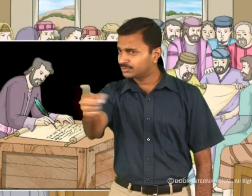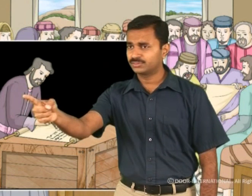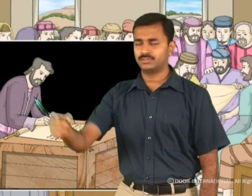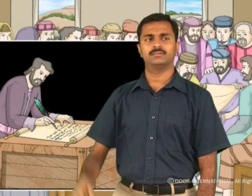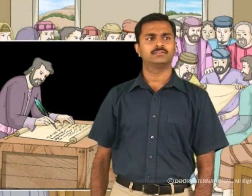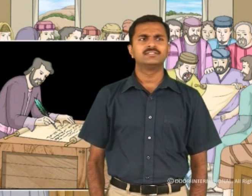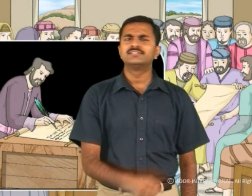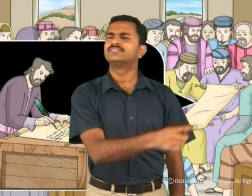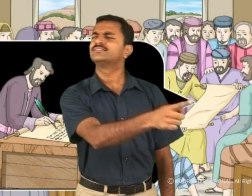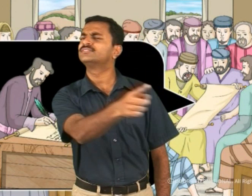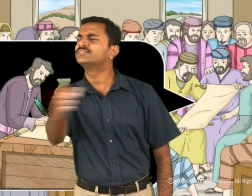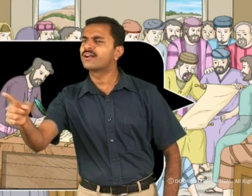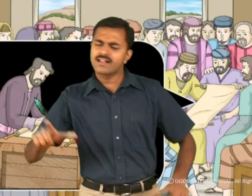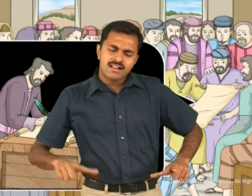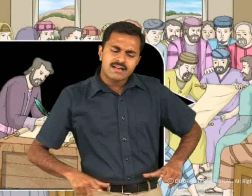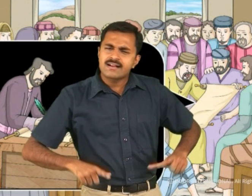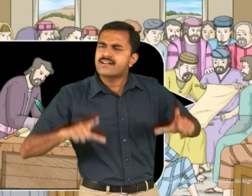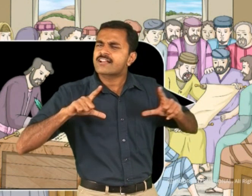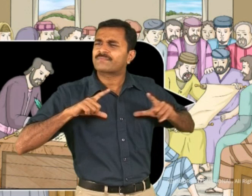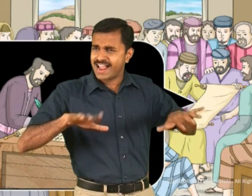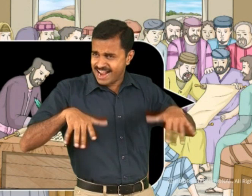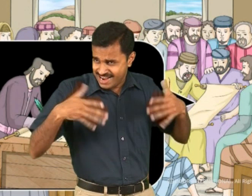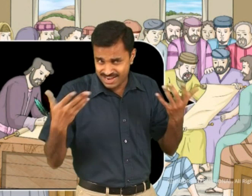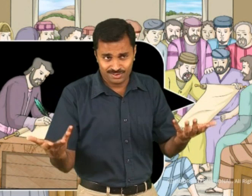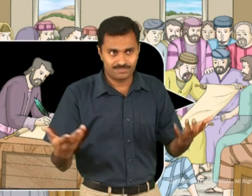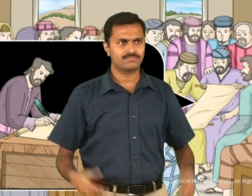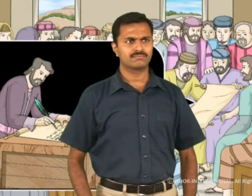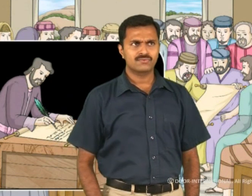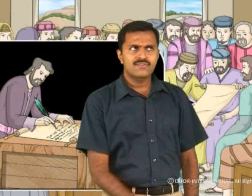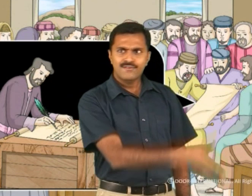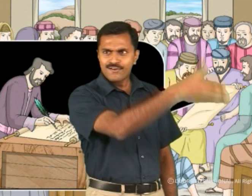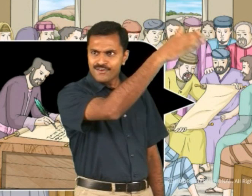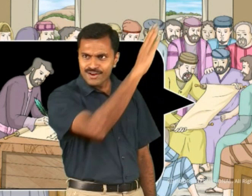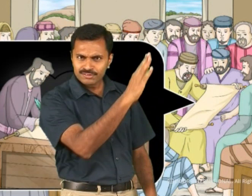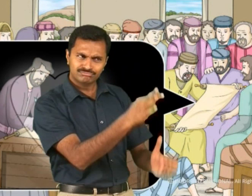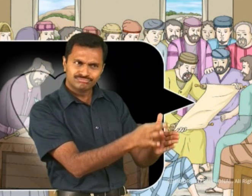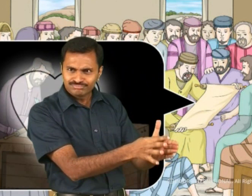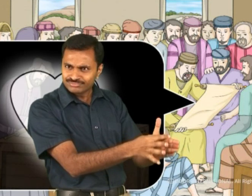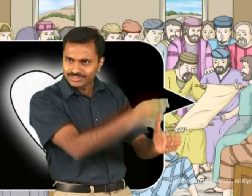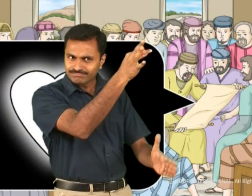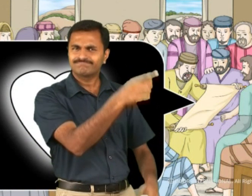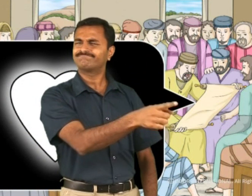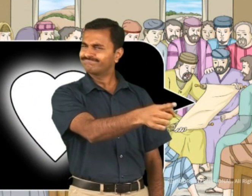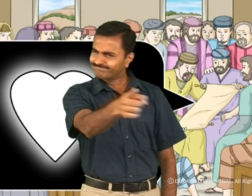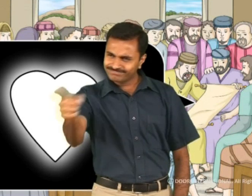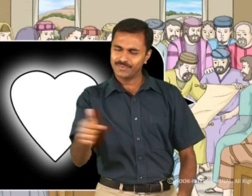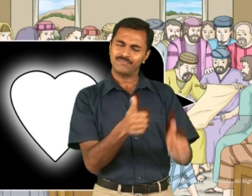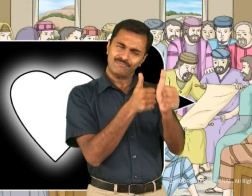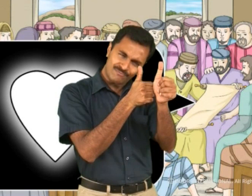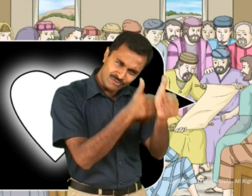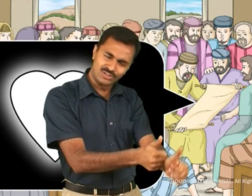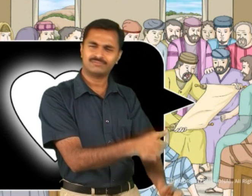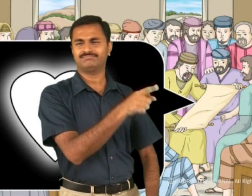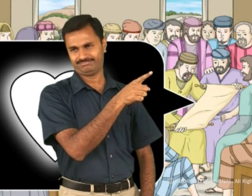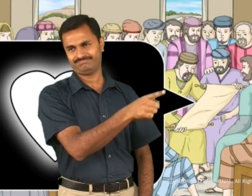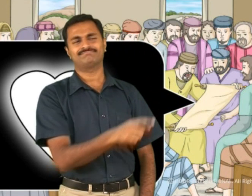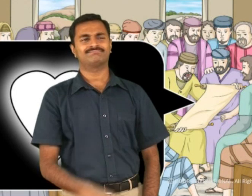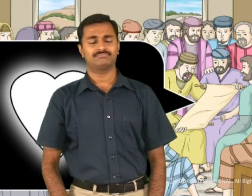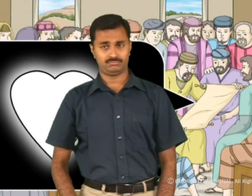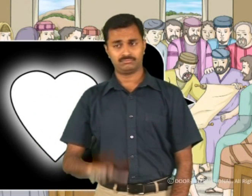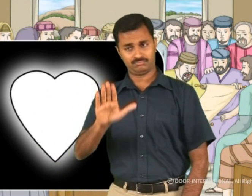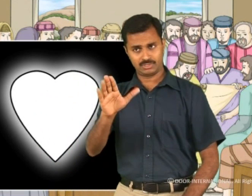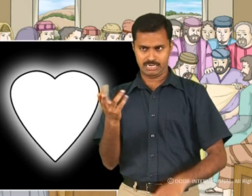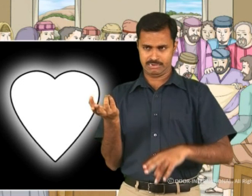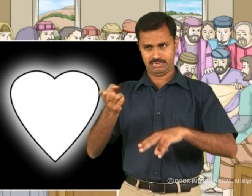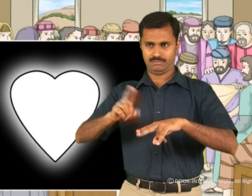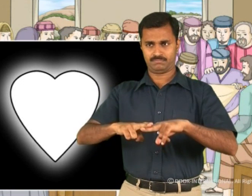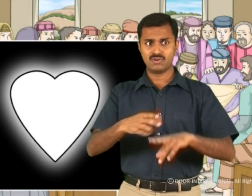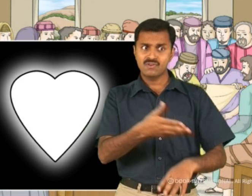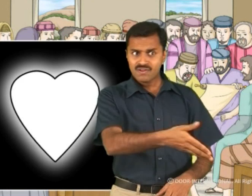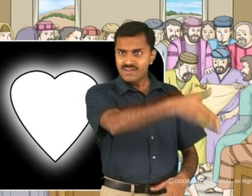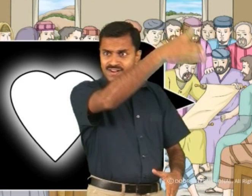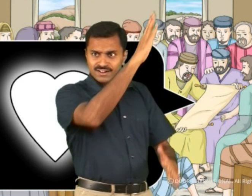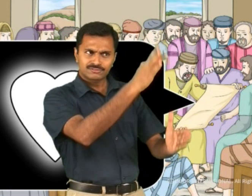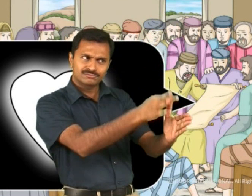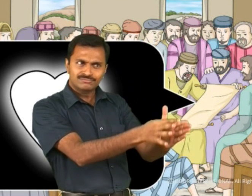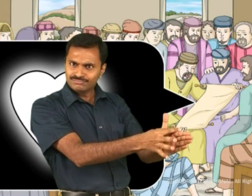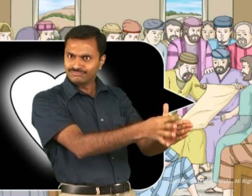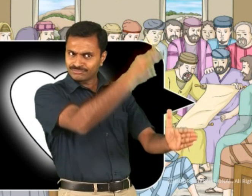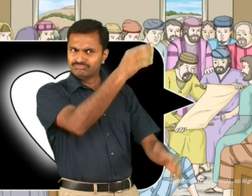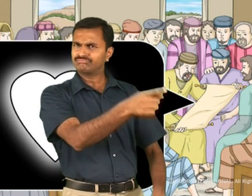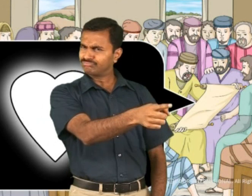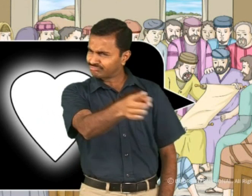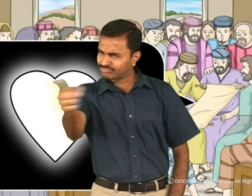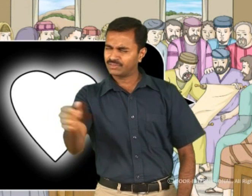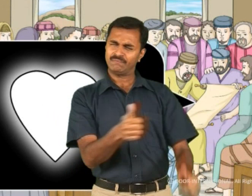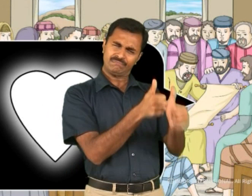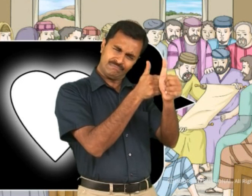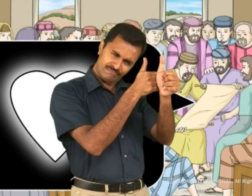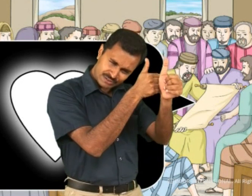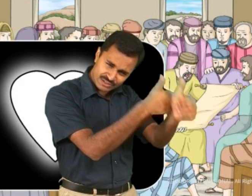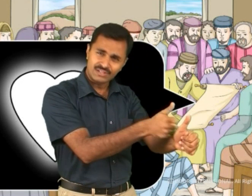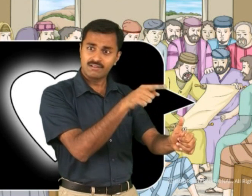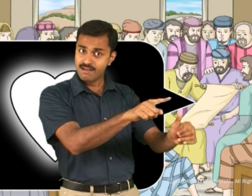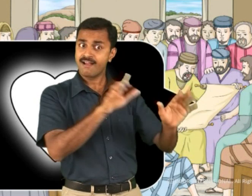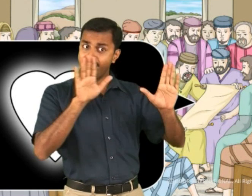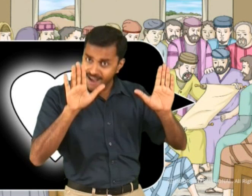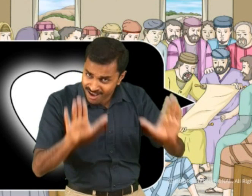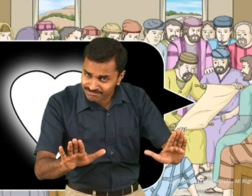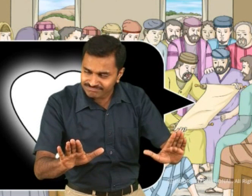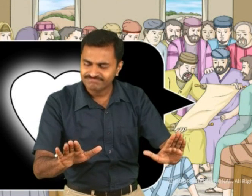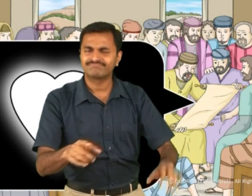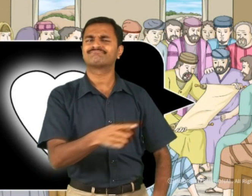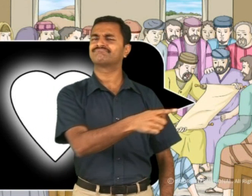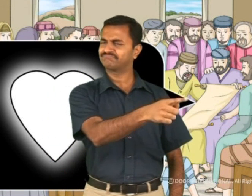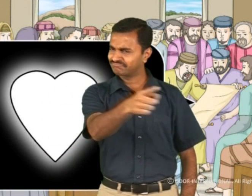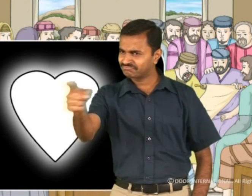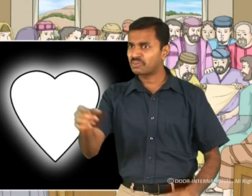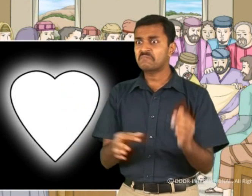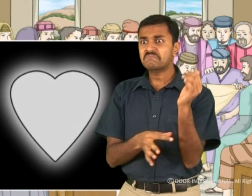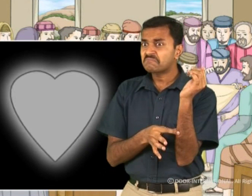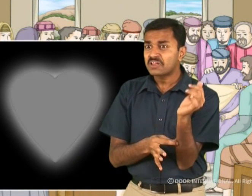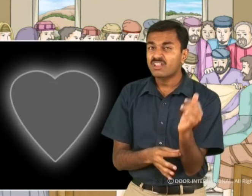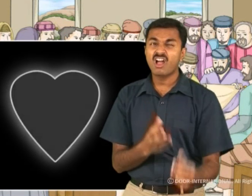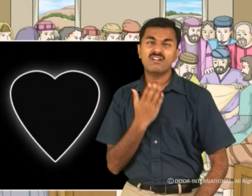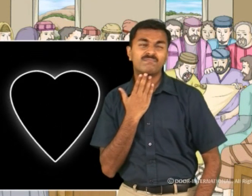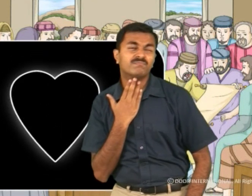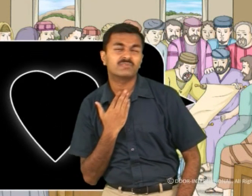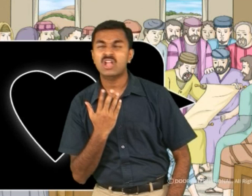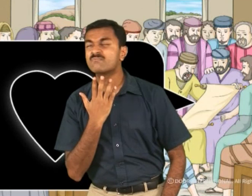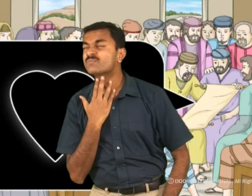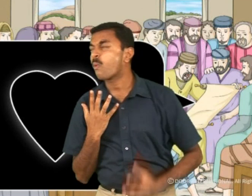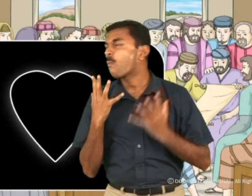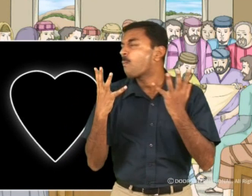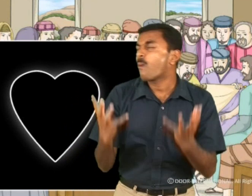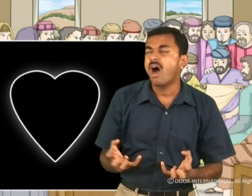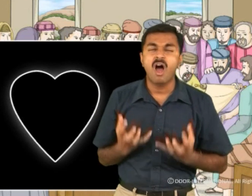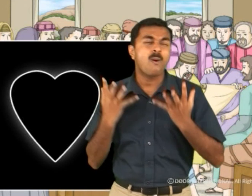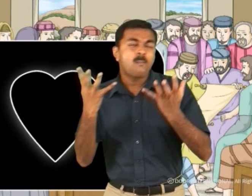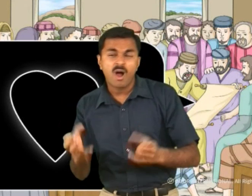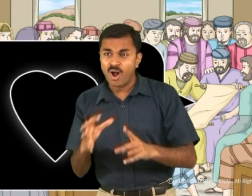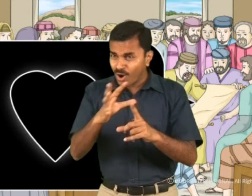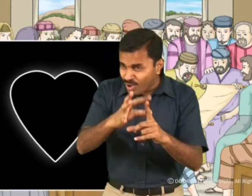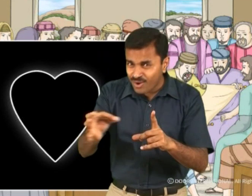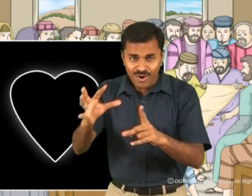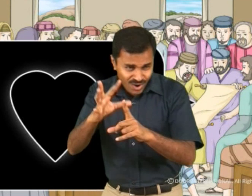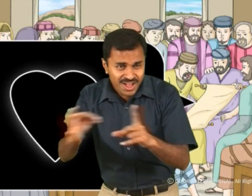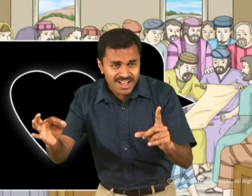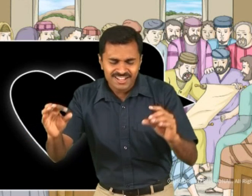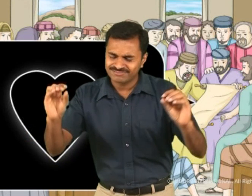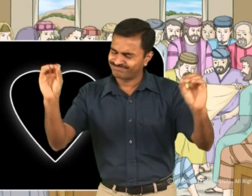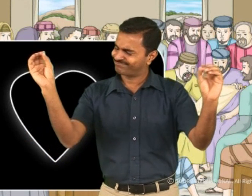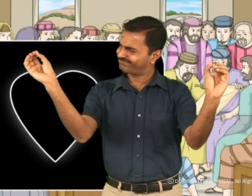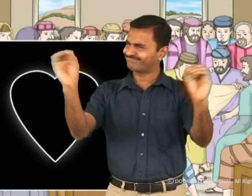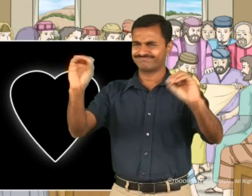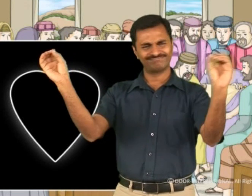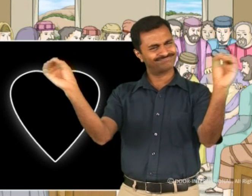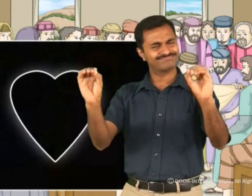So I say, walk by the Spirit, and you will not gratify the desires of the flesh.